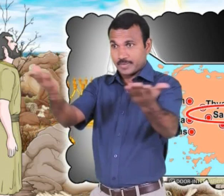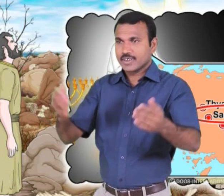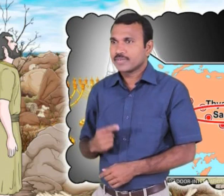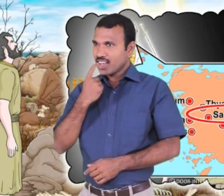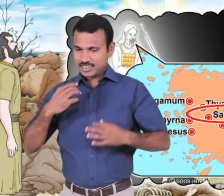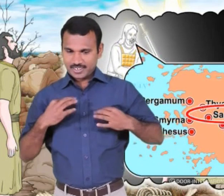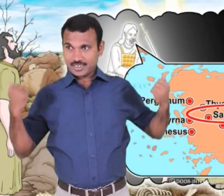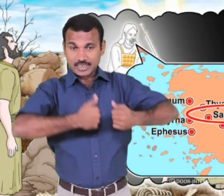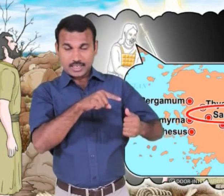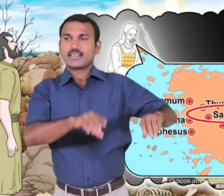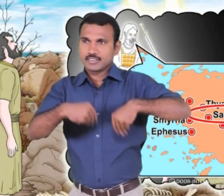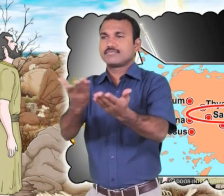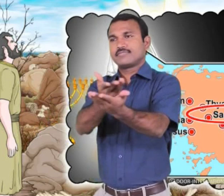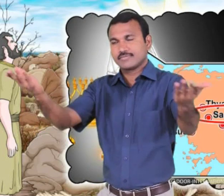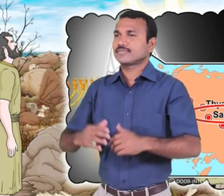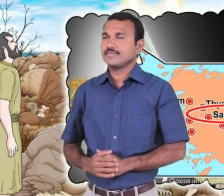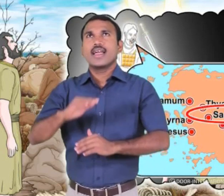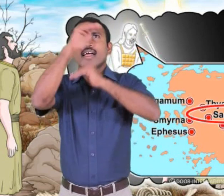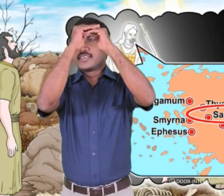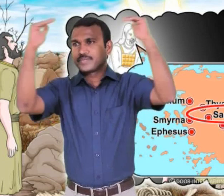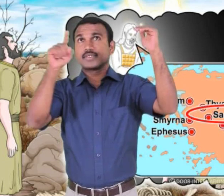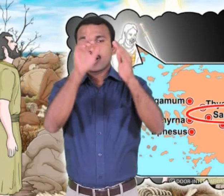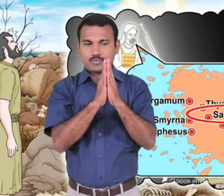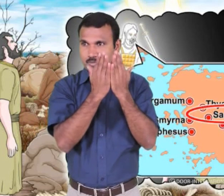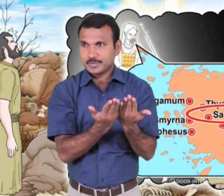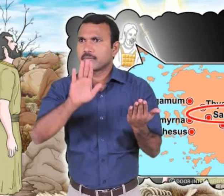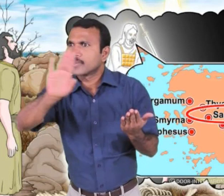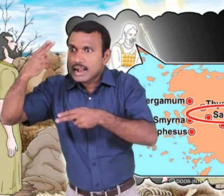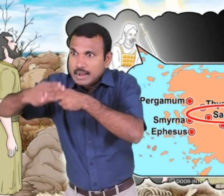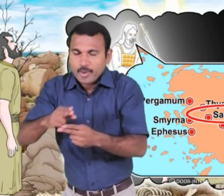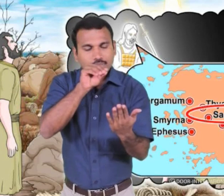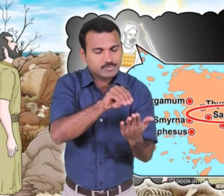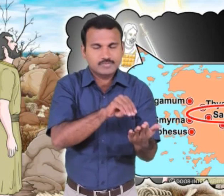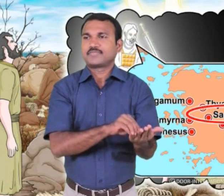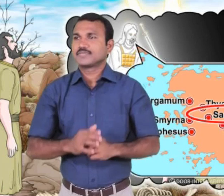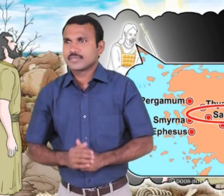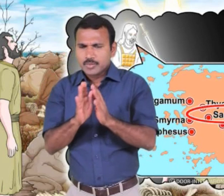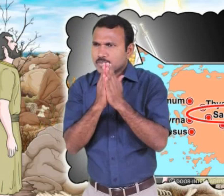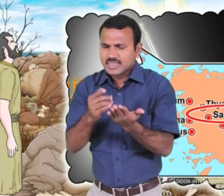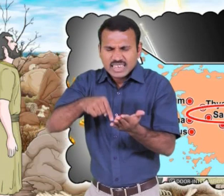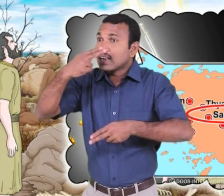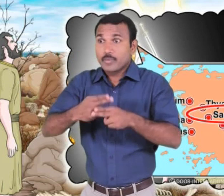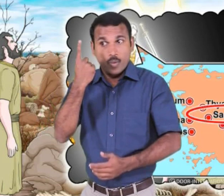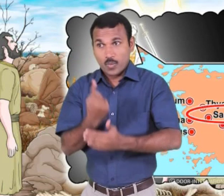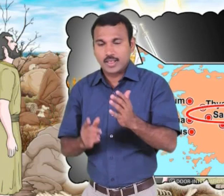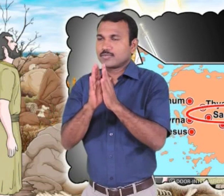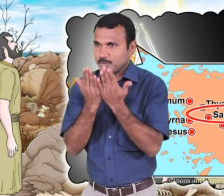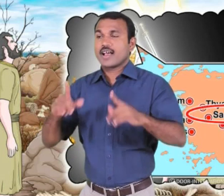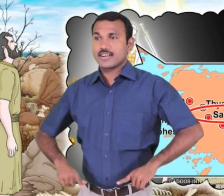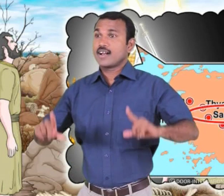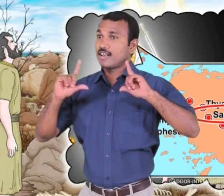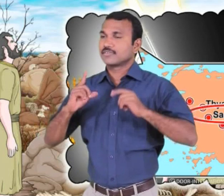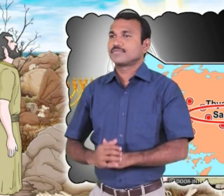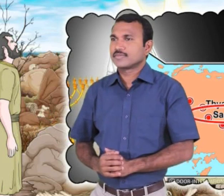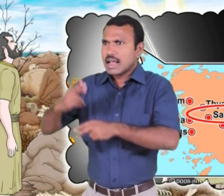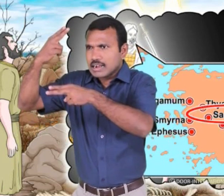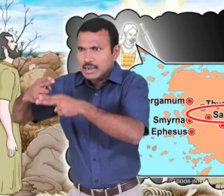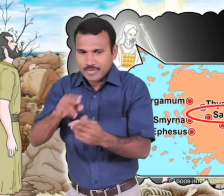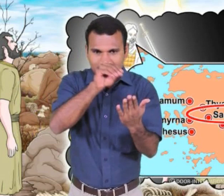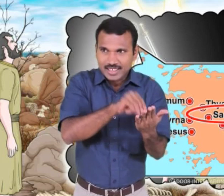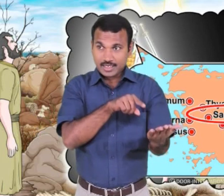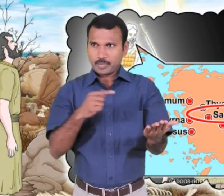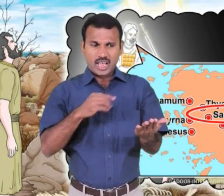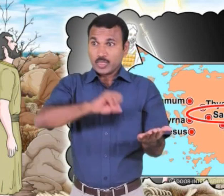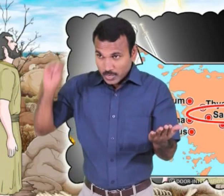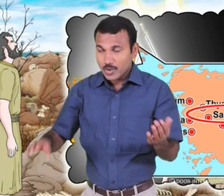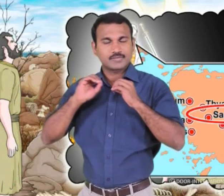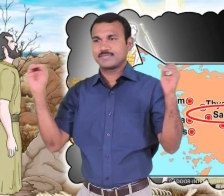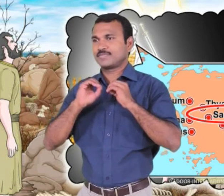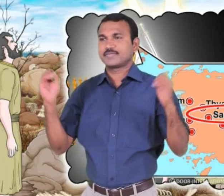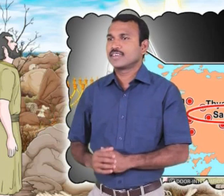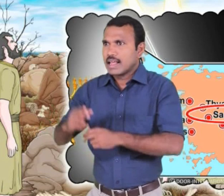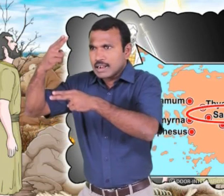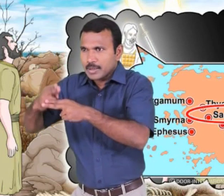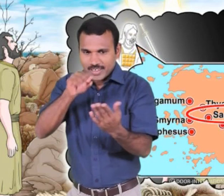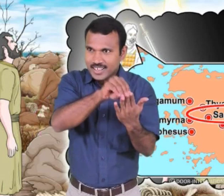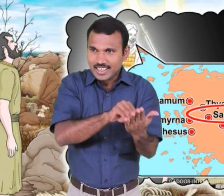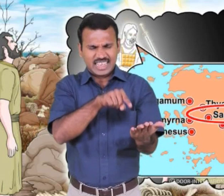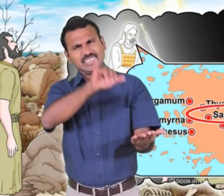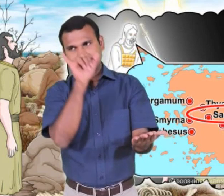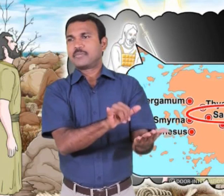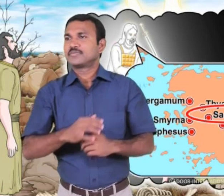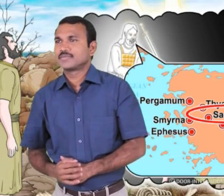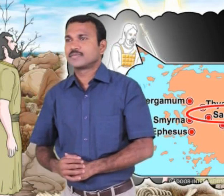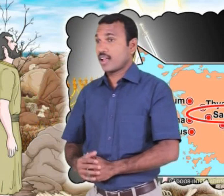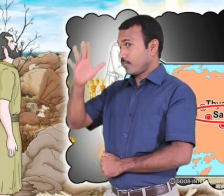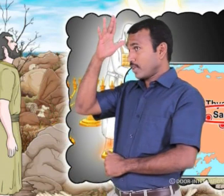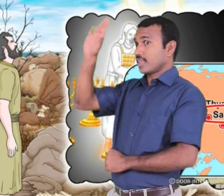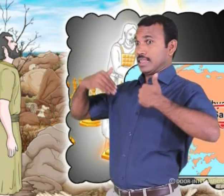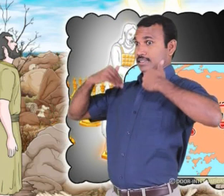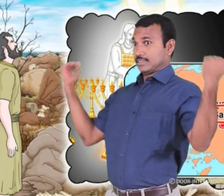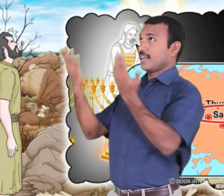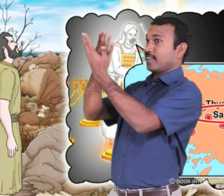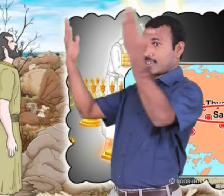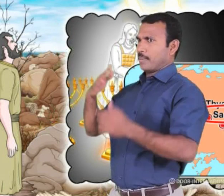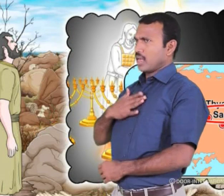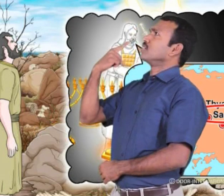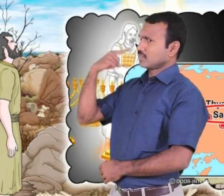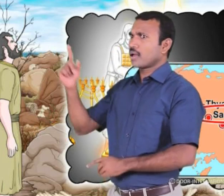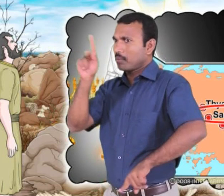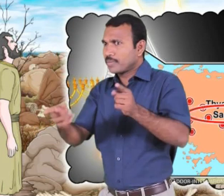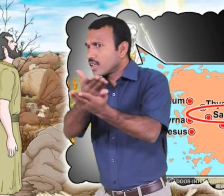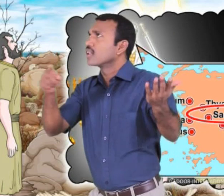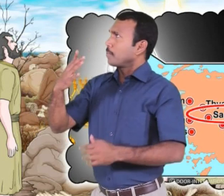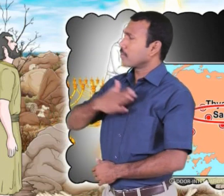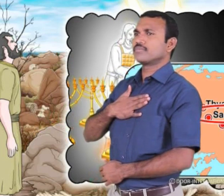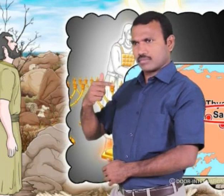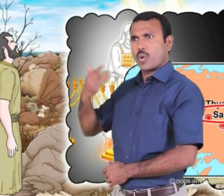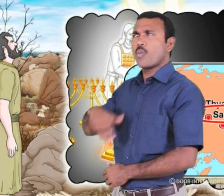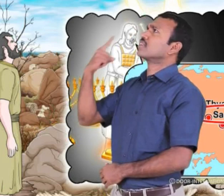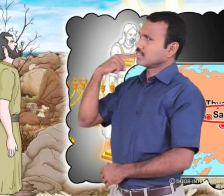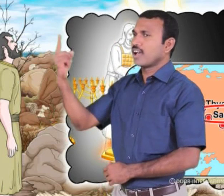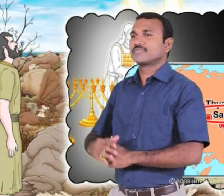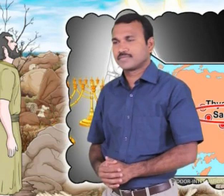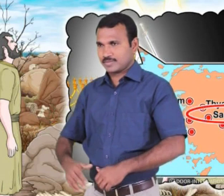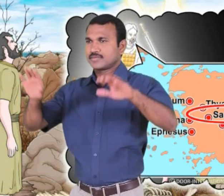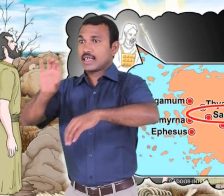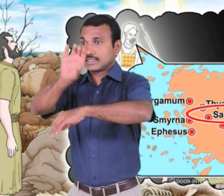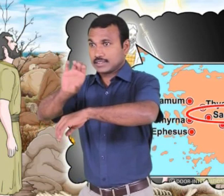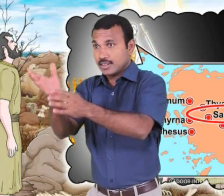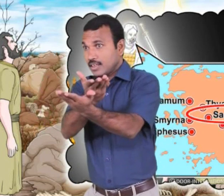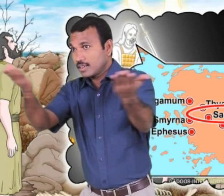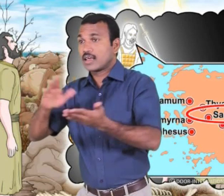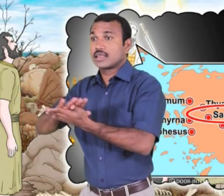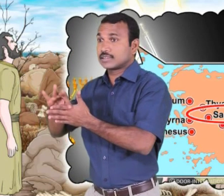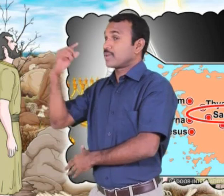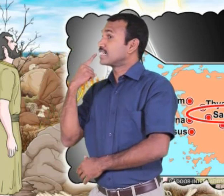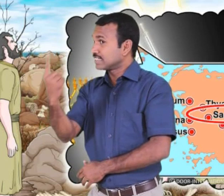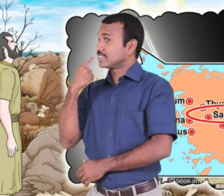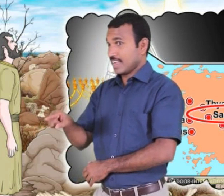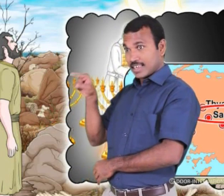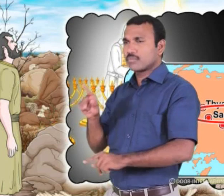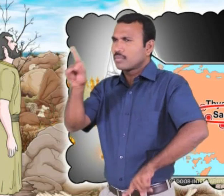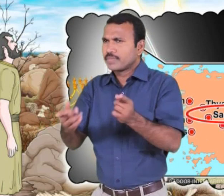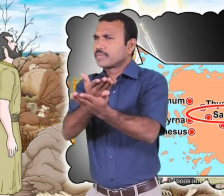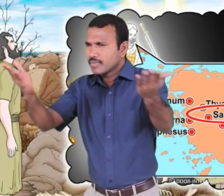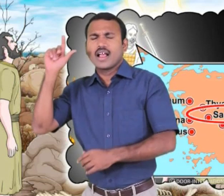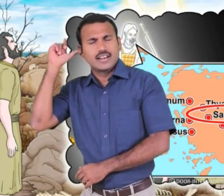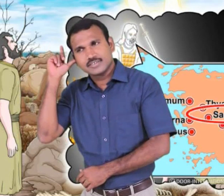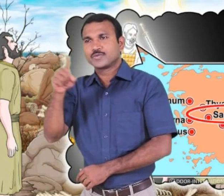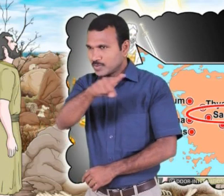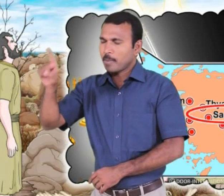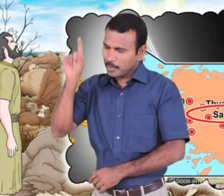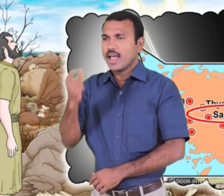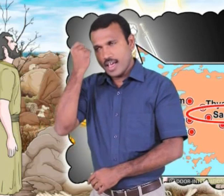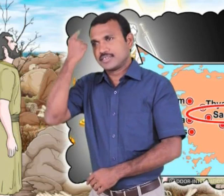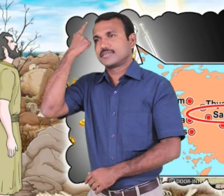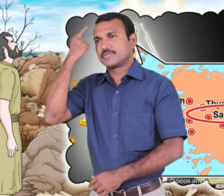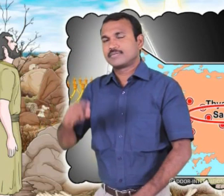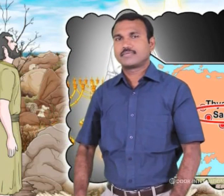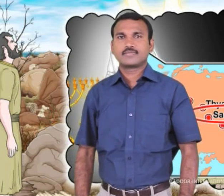And I will never blot out his name from the Book of Life, but I will confess his name before My Father and His angels.